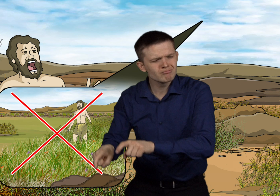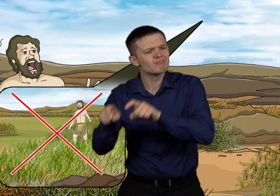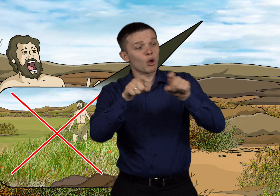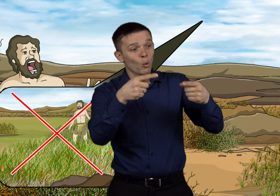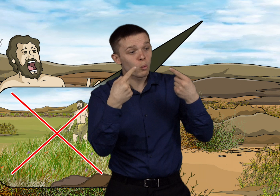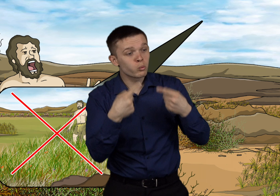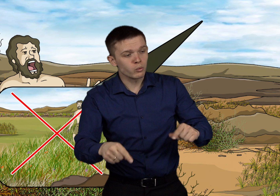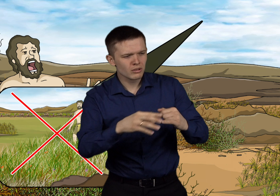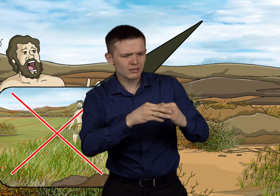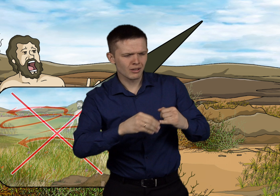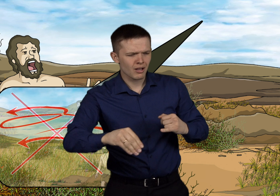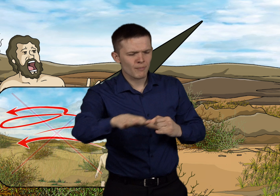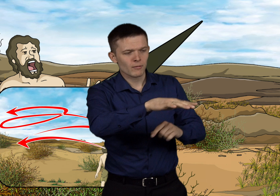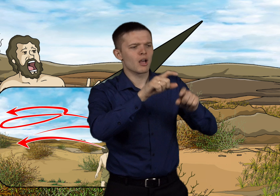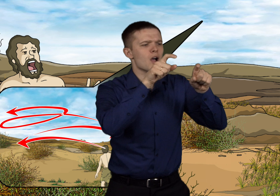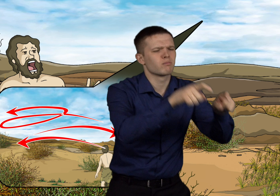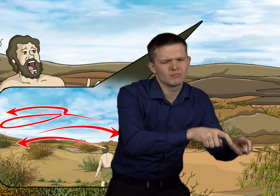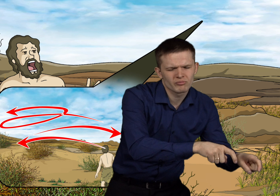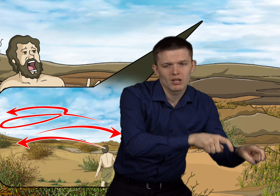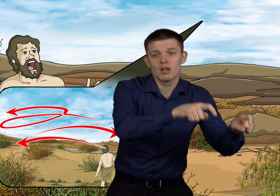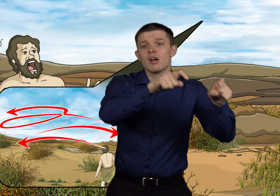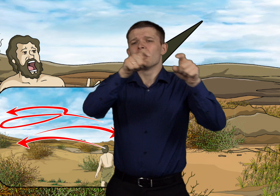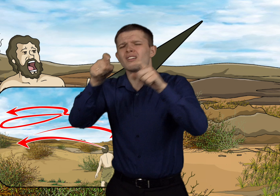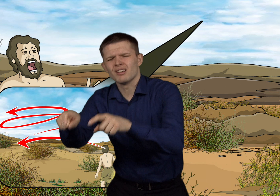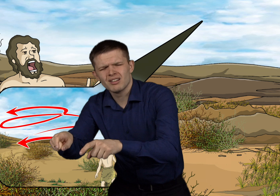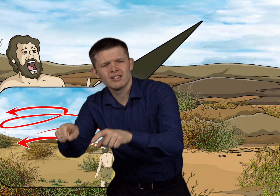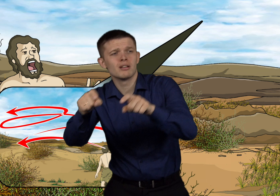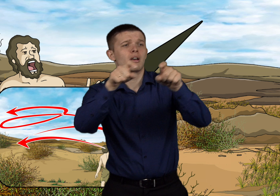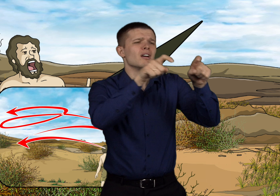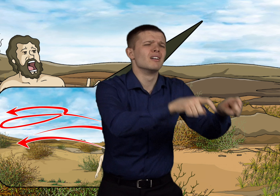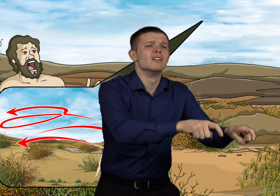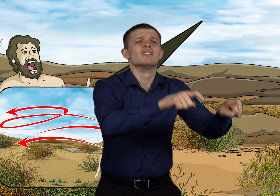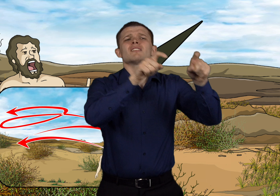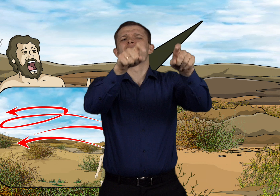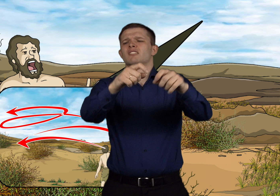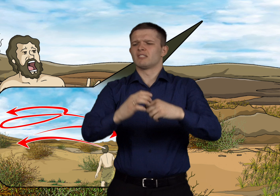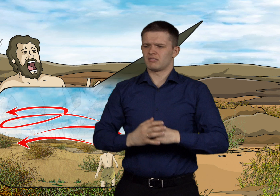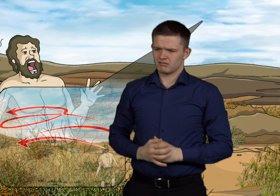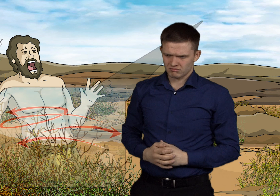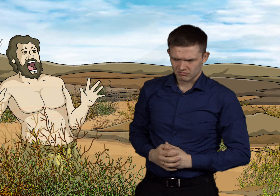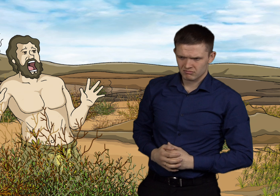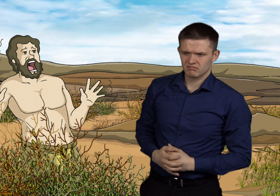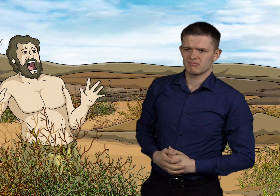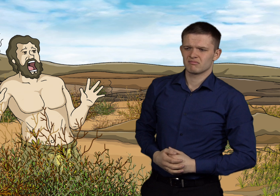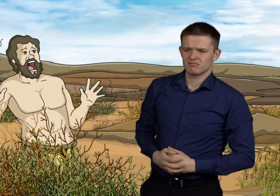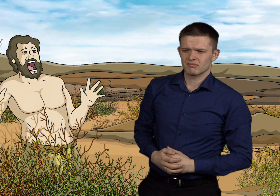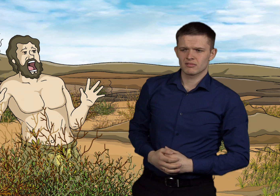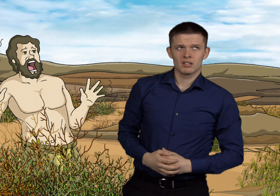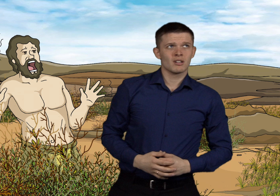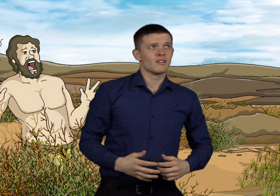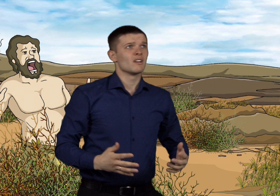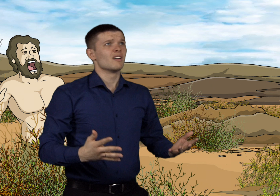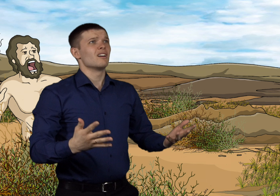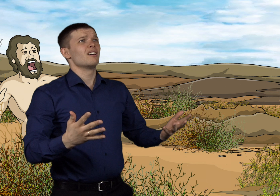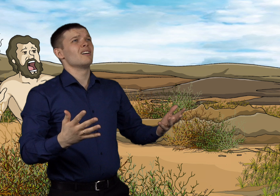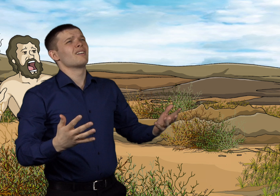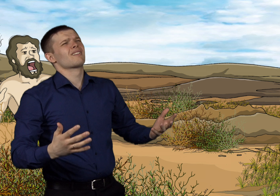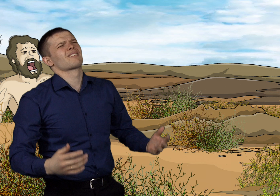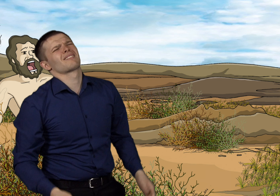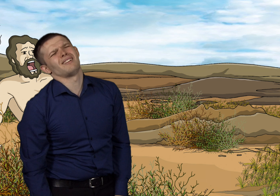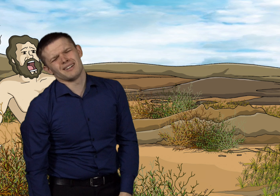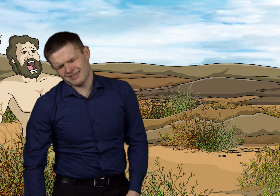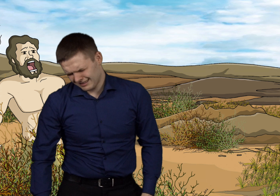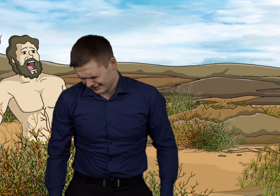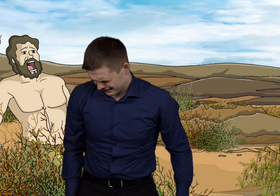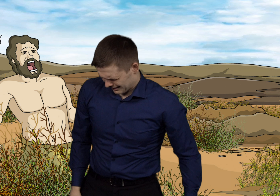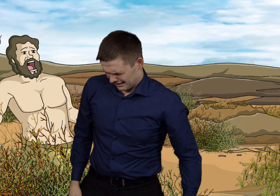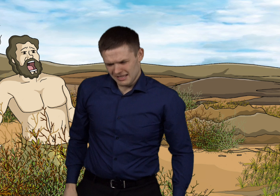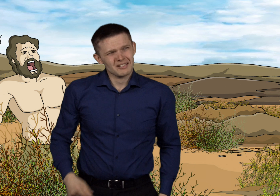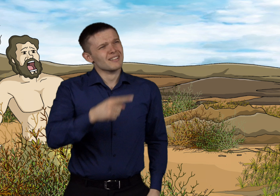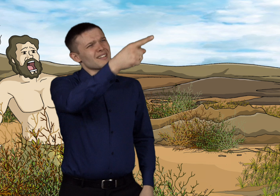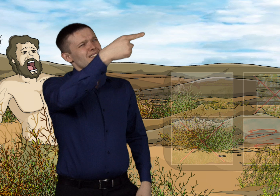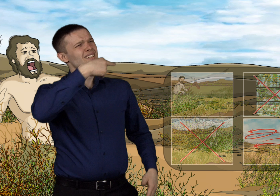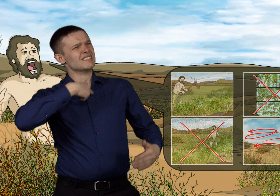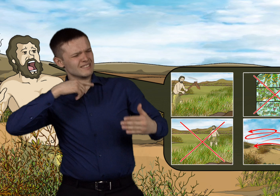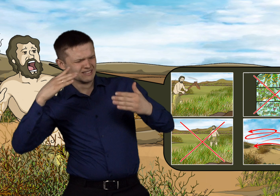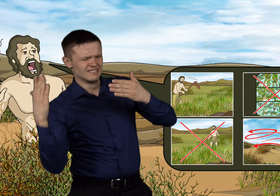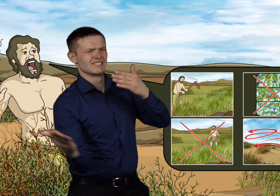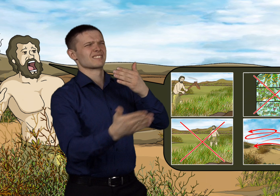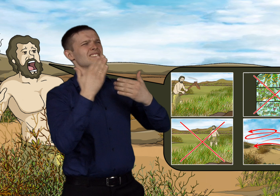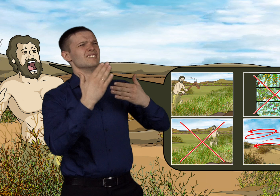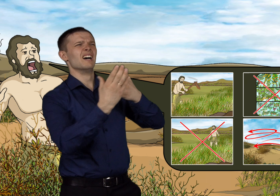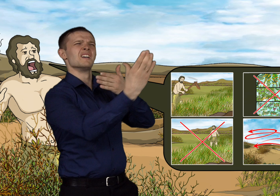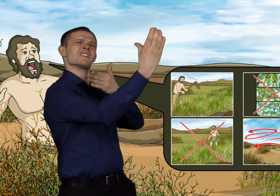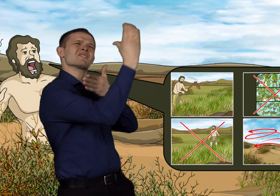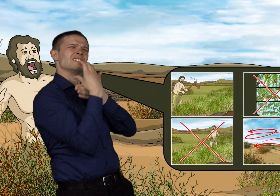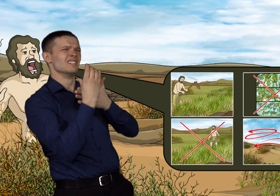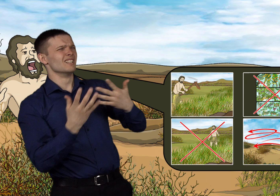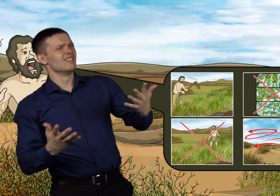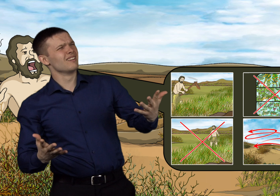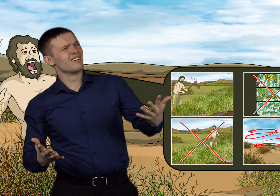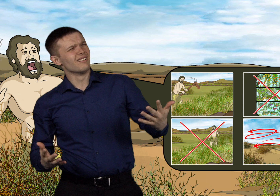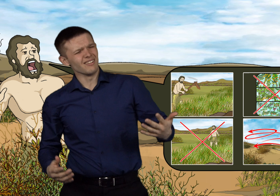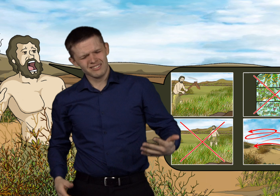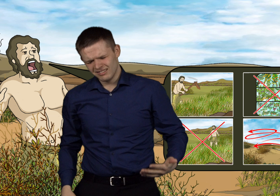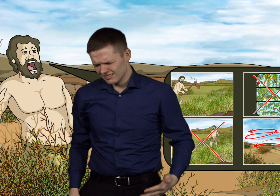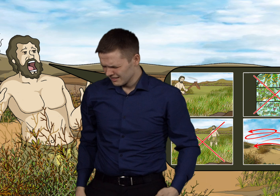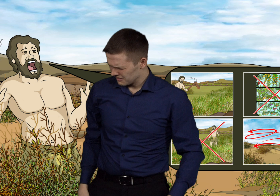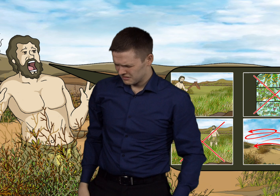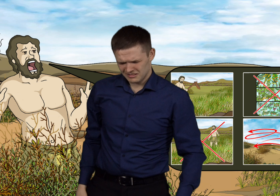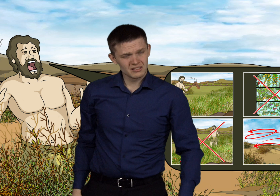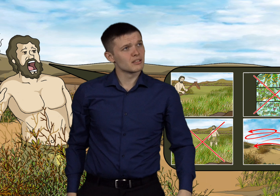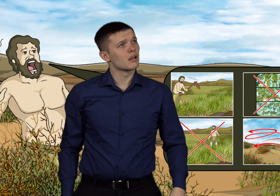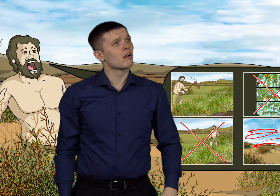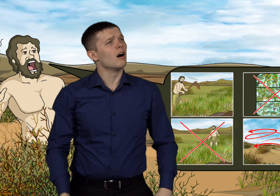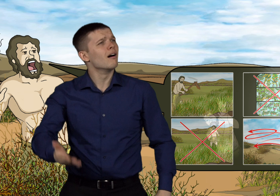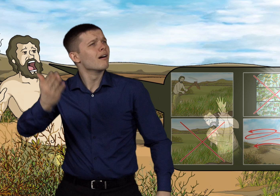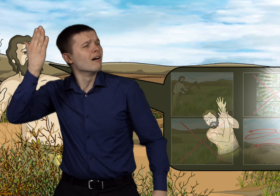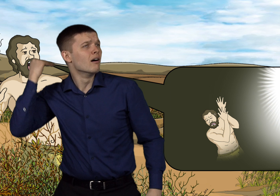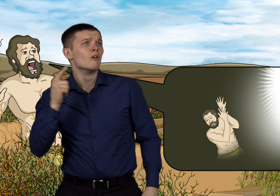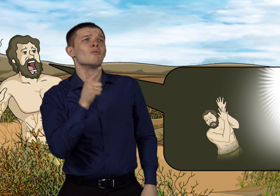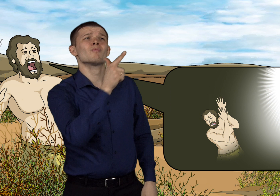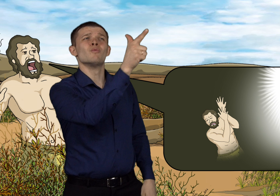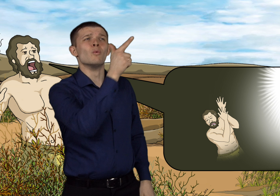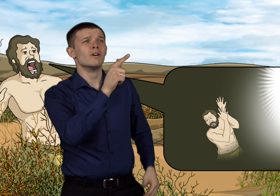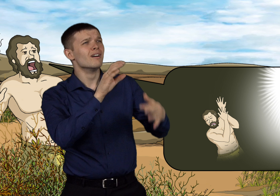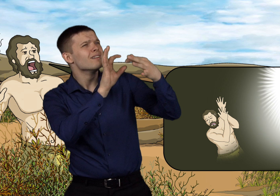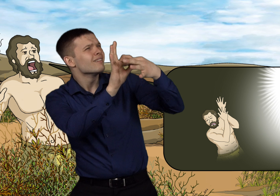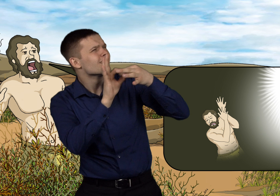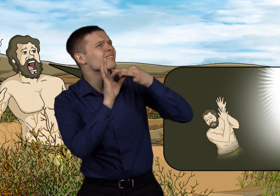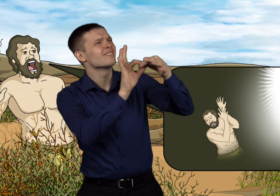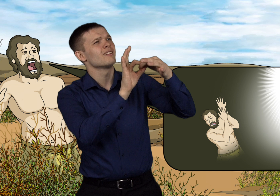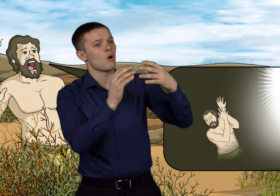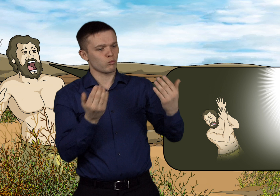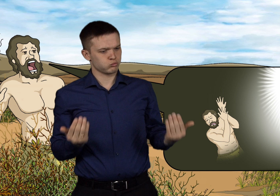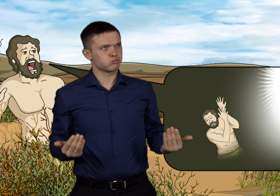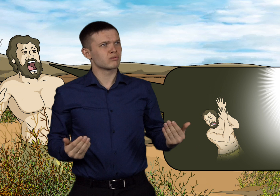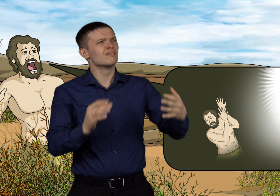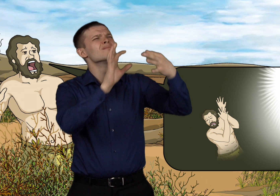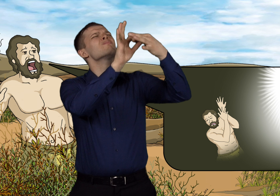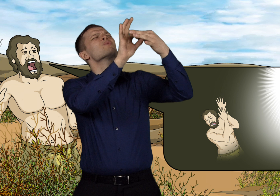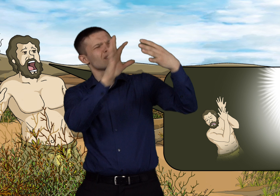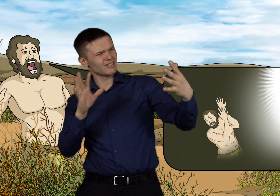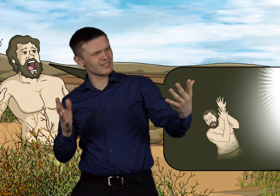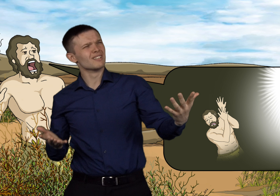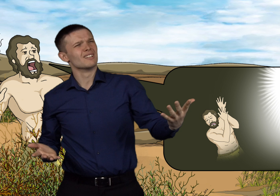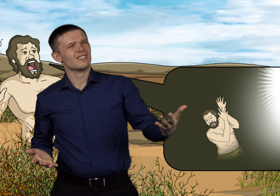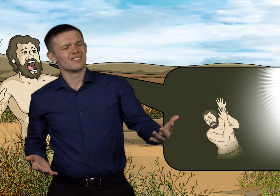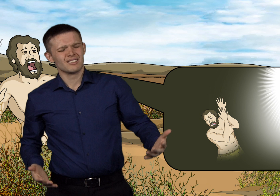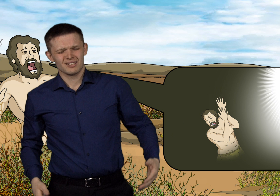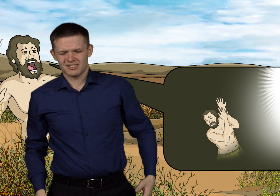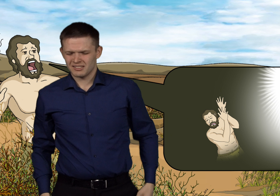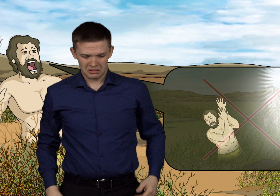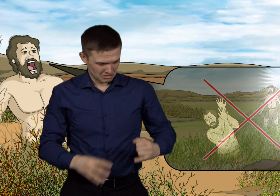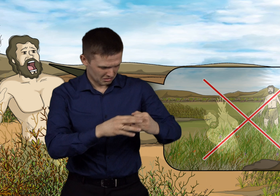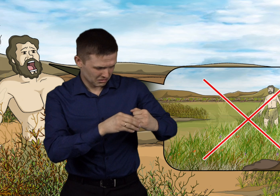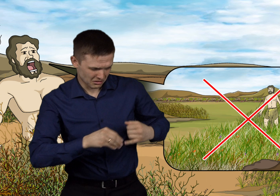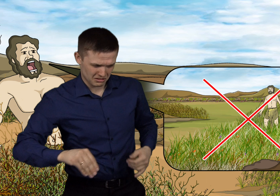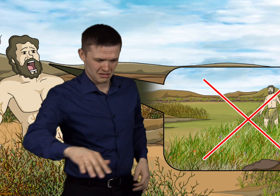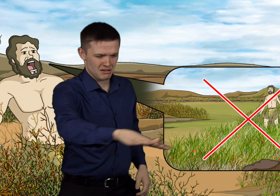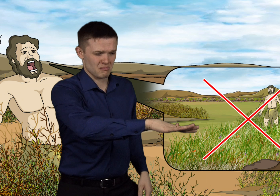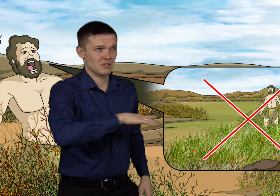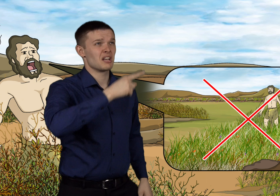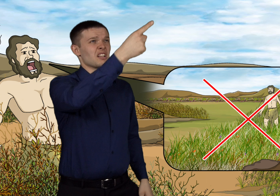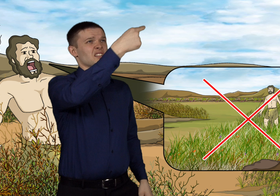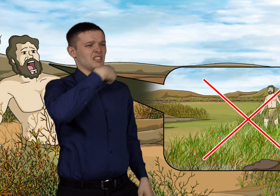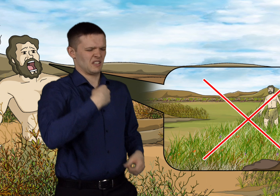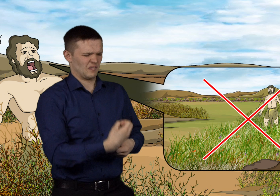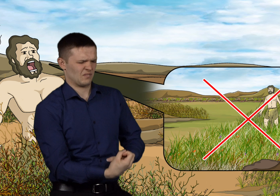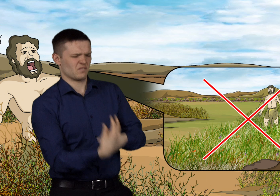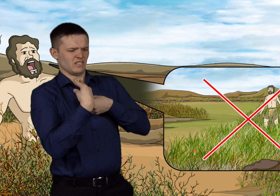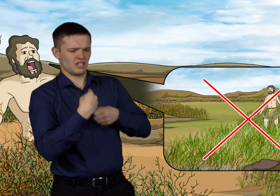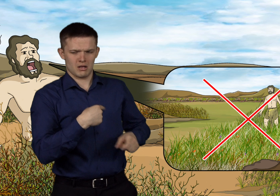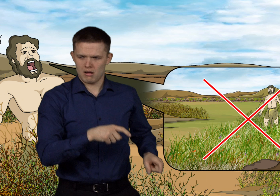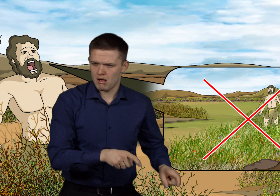You will be a fugitive and a wanderer on the earth.” But Cain said to the LORD, “My punishment is greater than I can bear. Behold, this day You have driven me from the face of the earth, and from Your face I will be hidden;